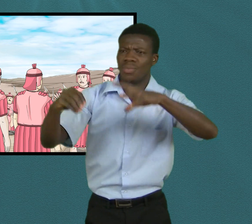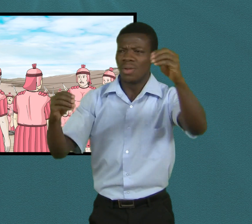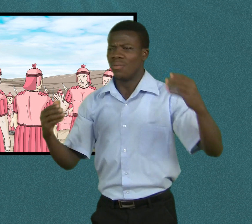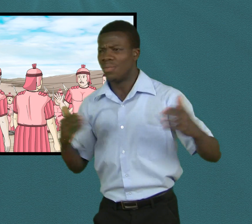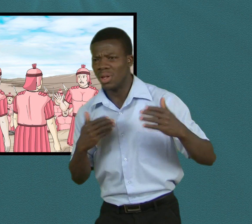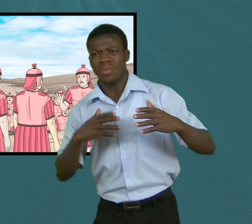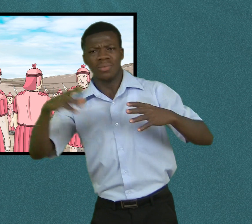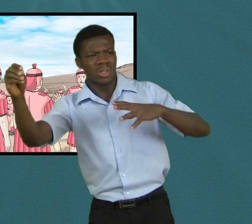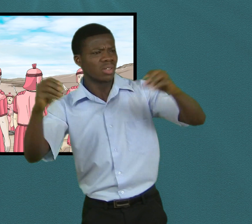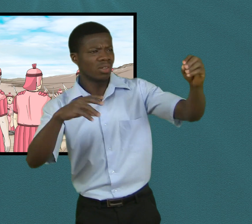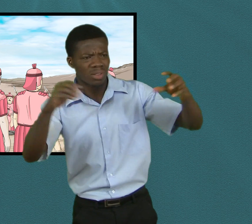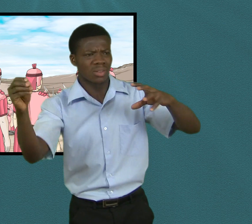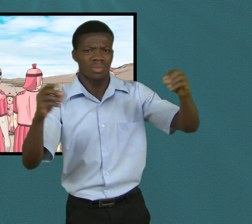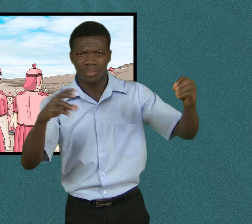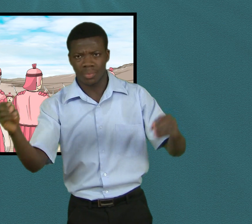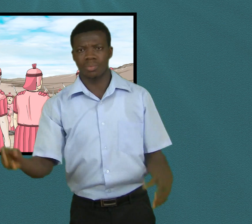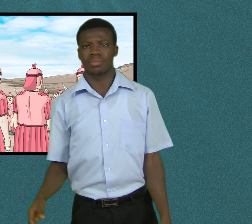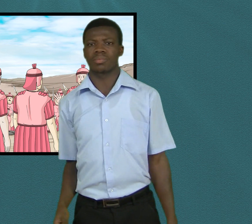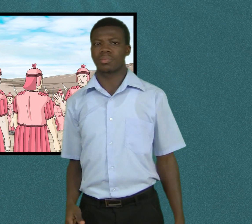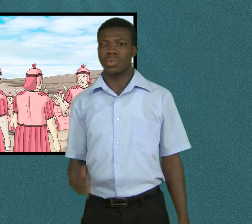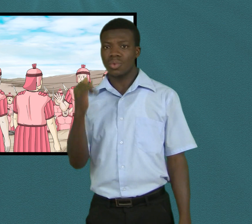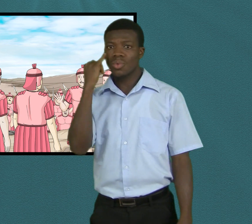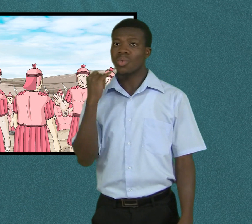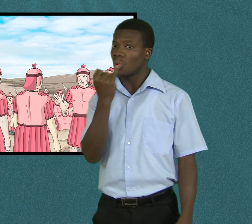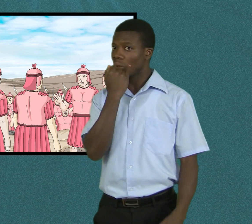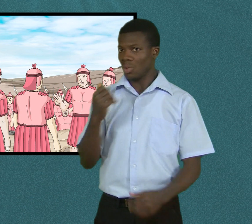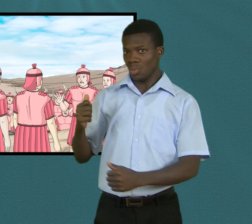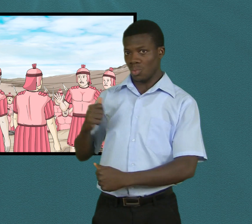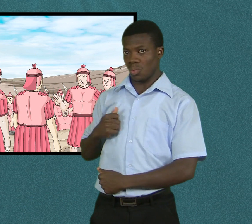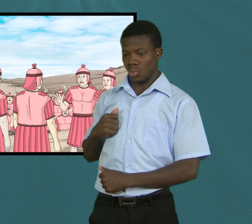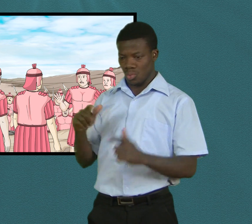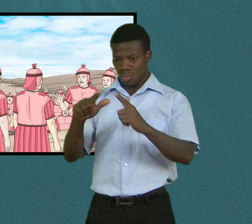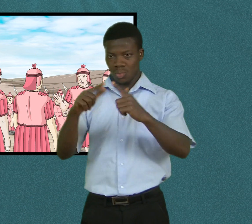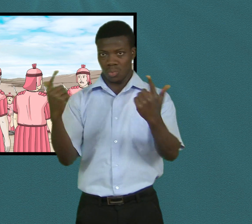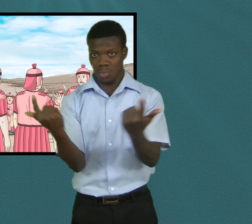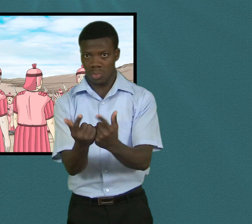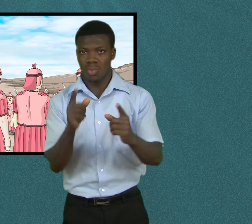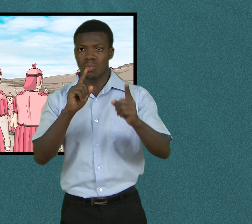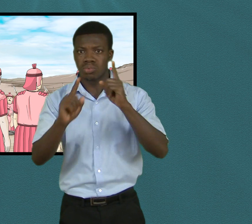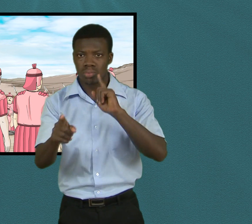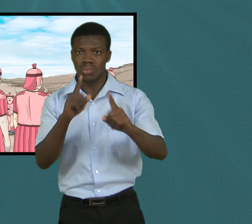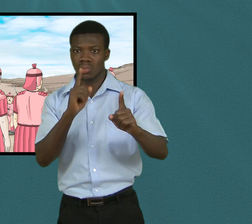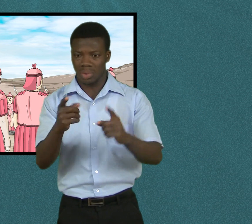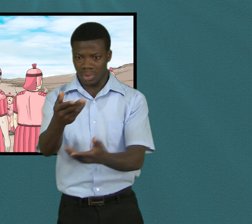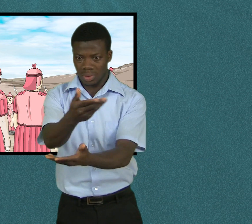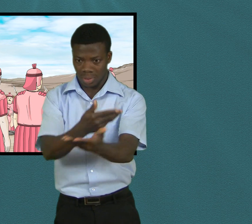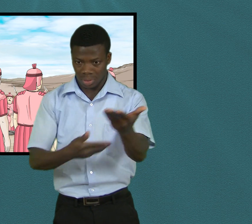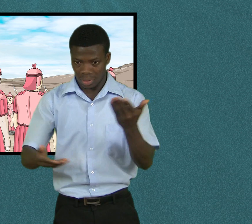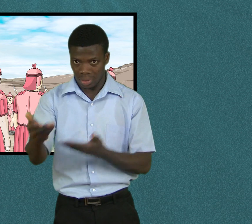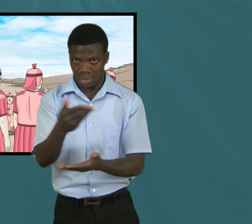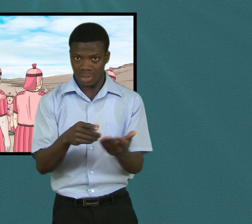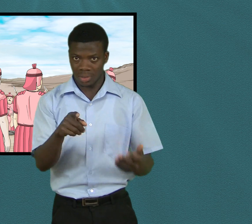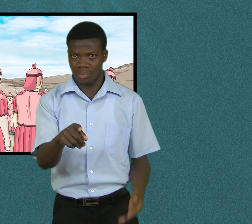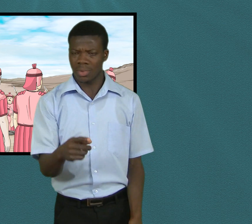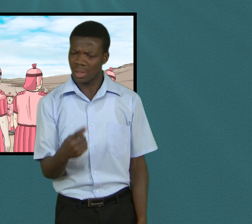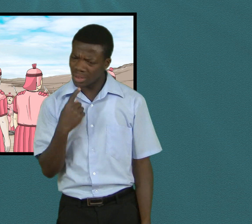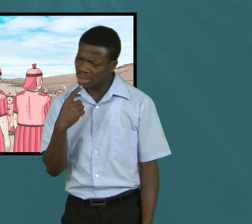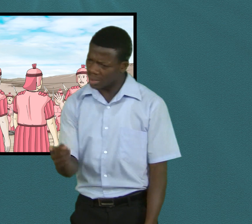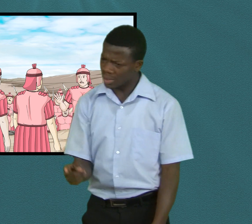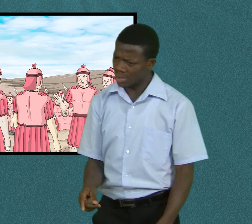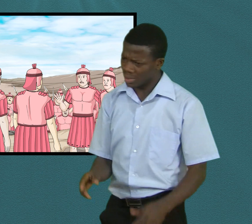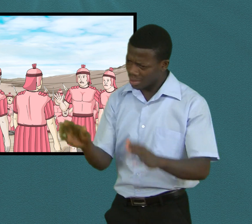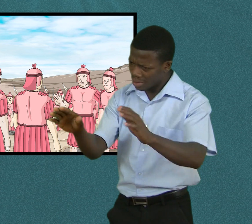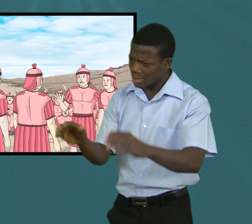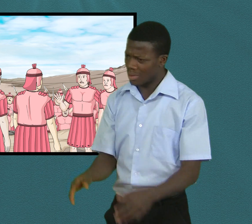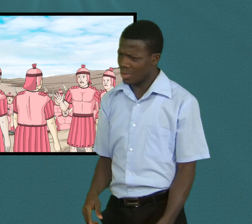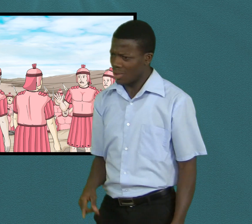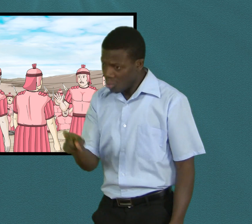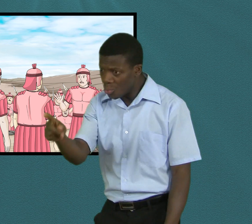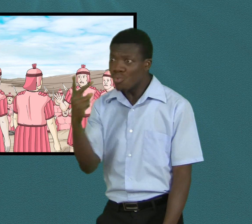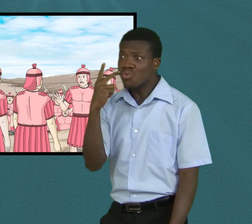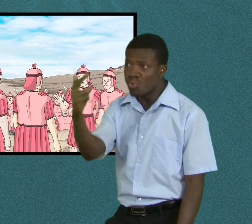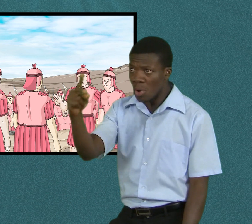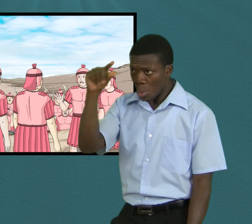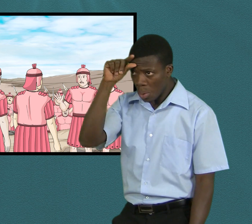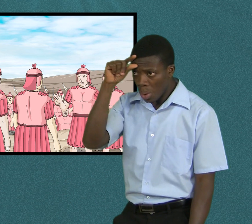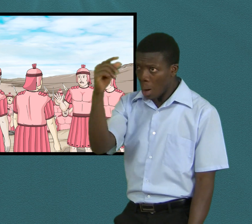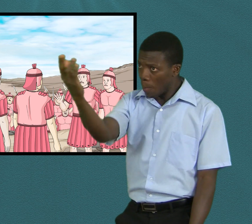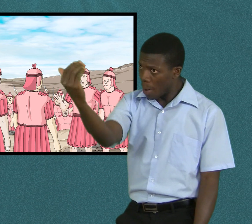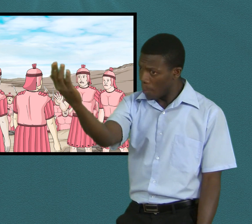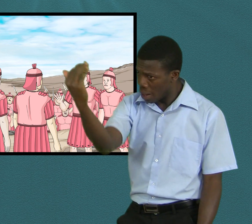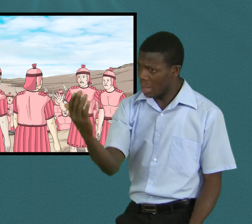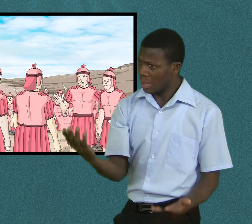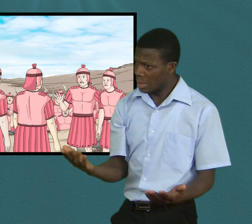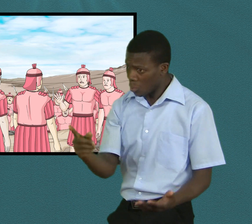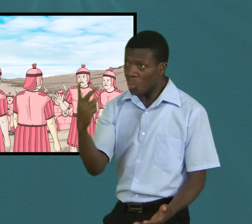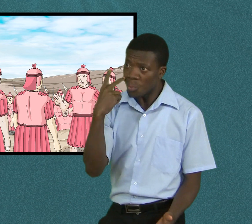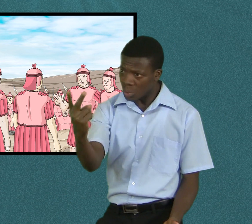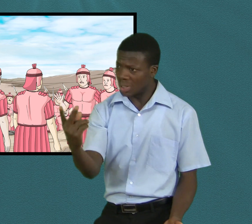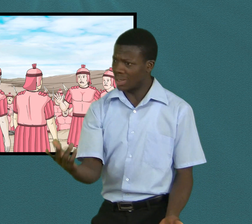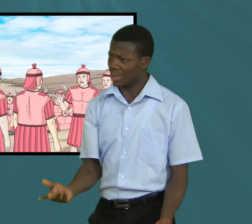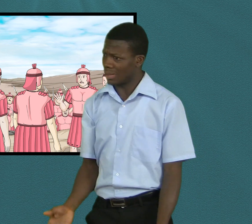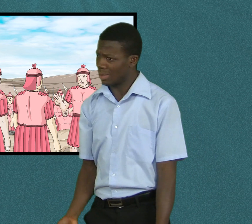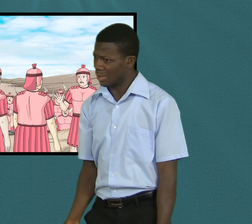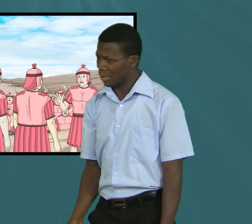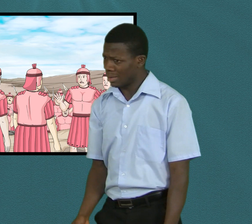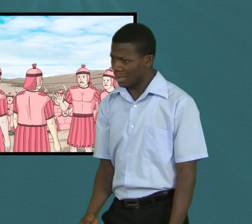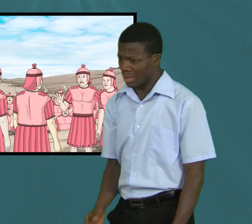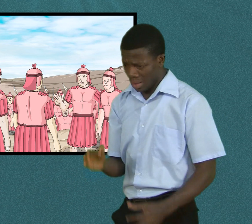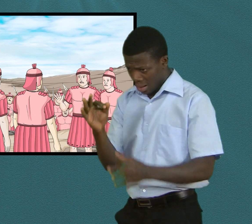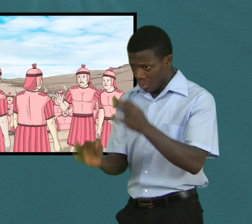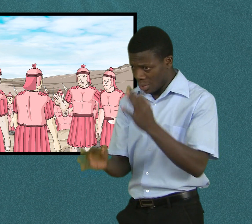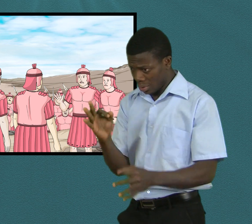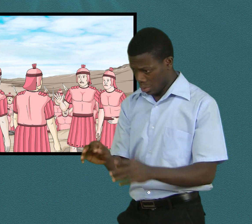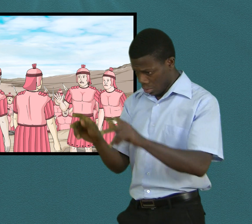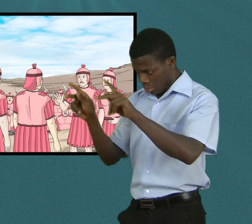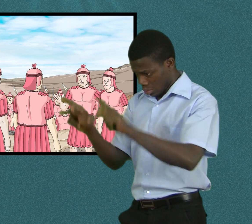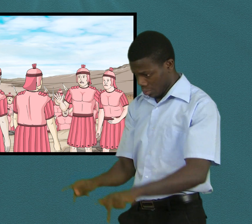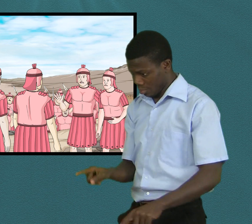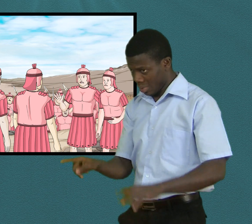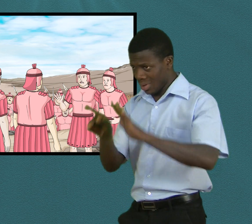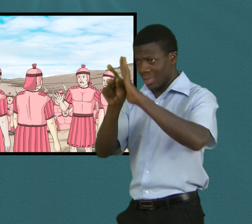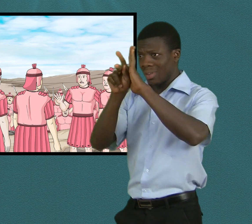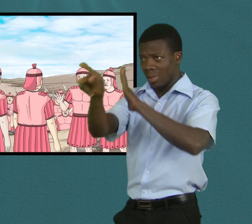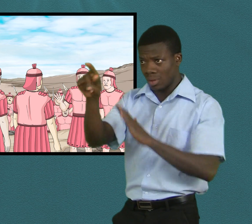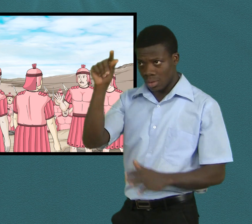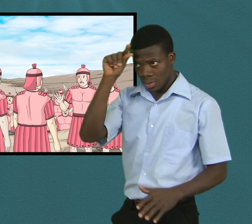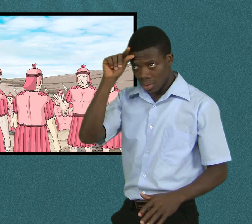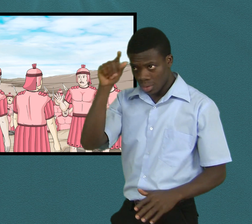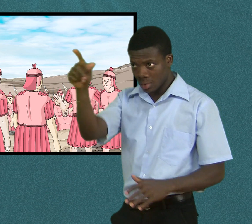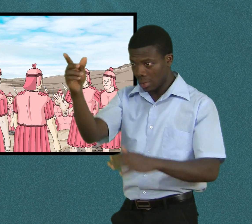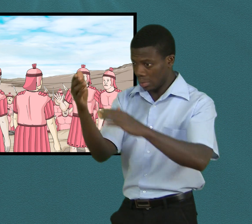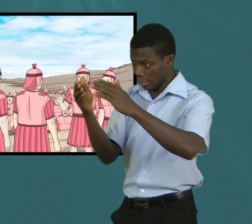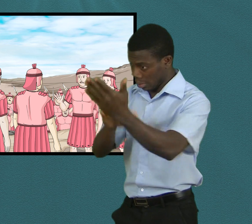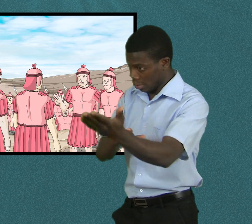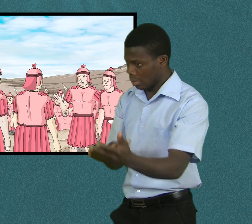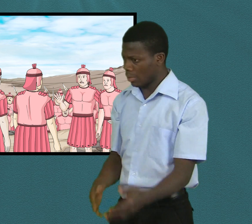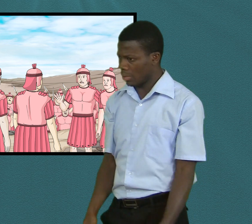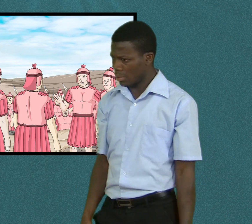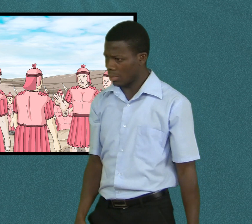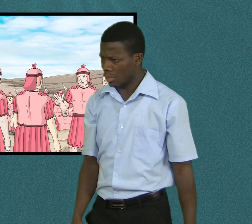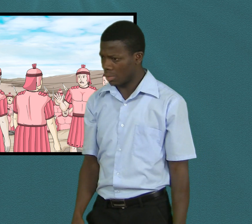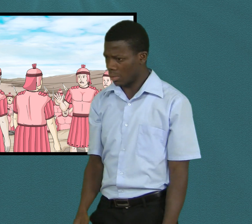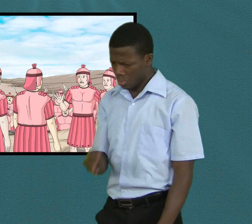When all the men of Israel saw Goliath, they fled from him in great fear.